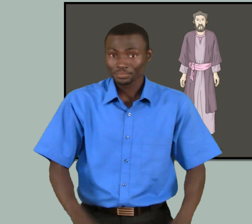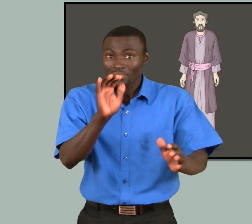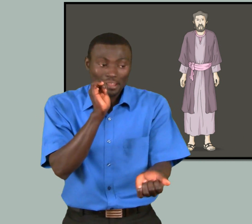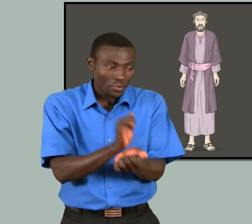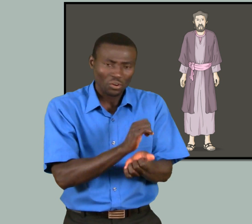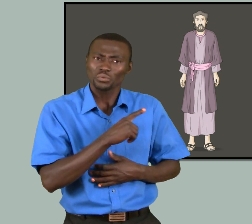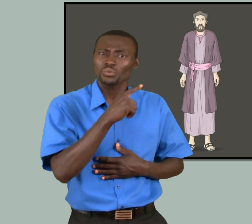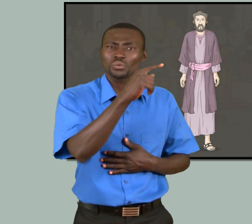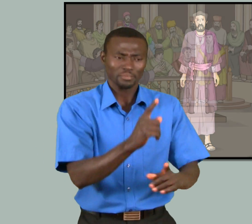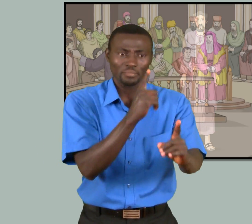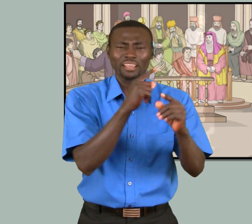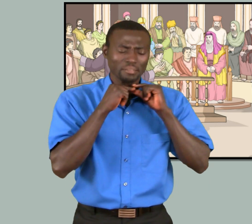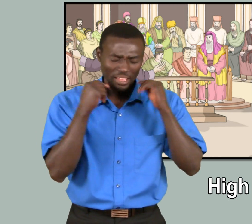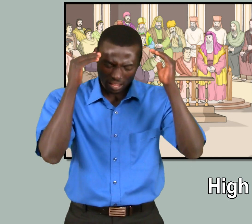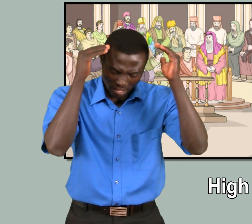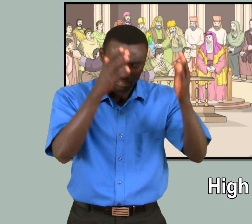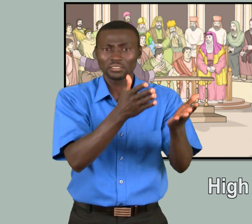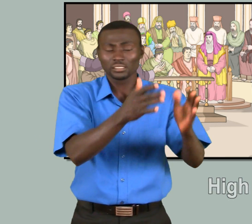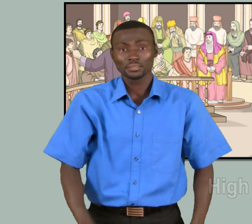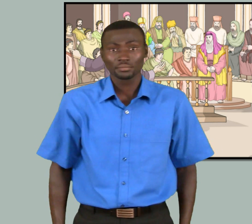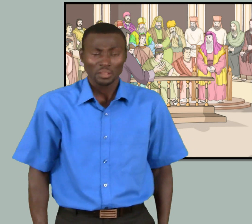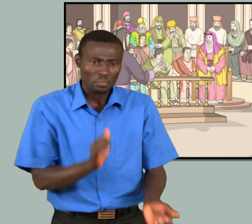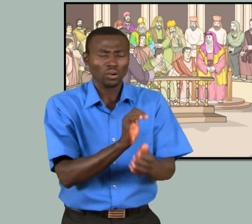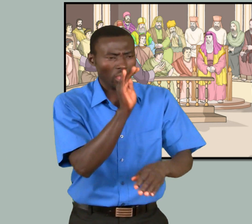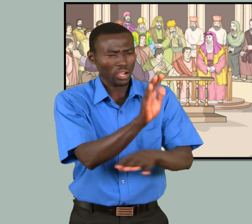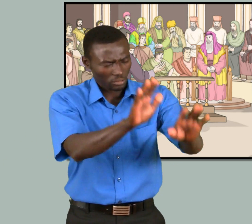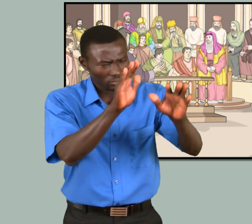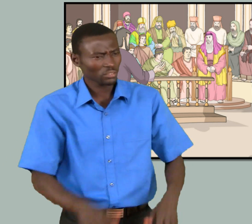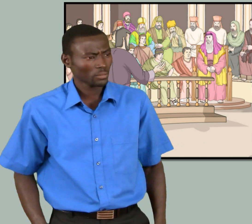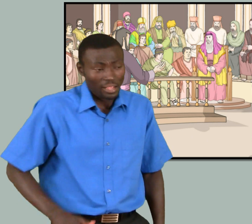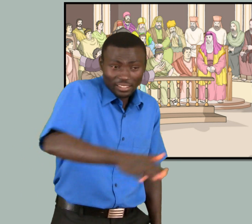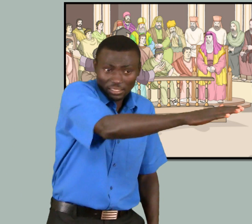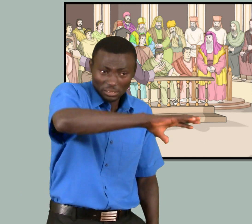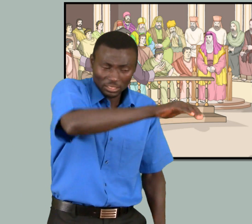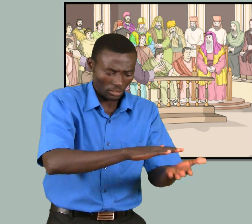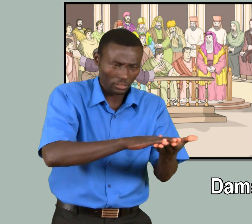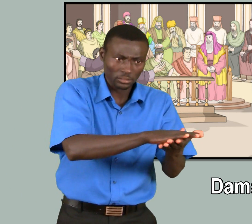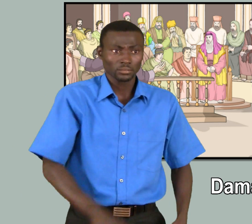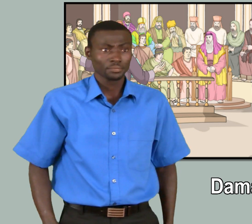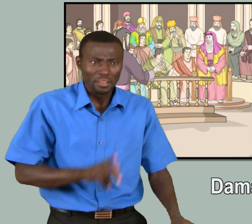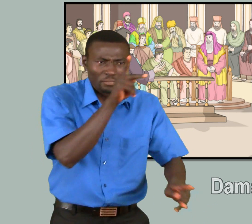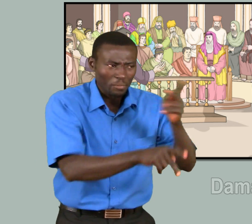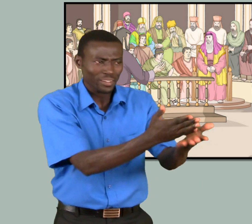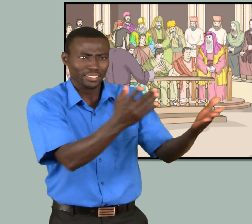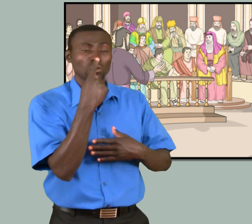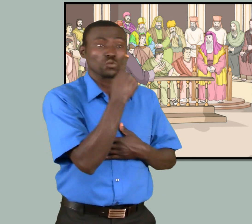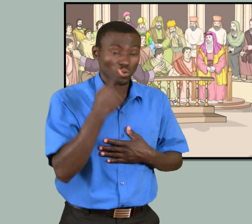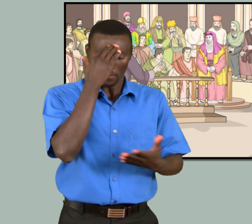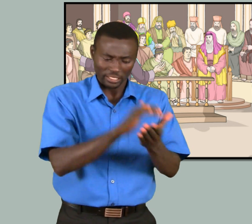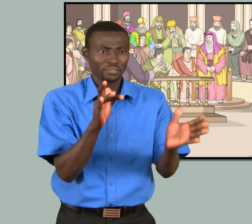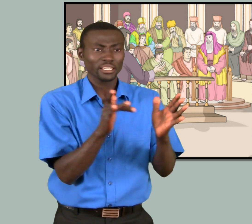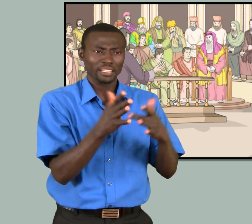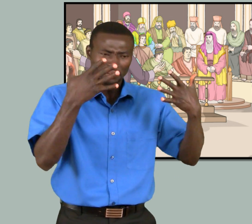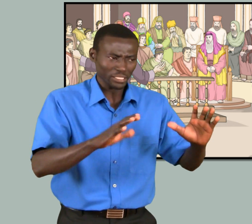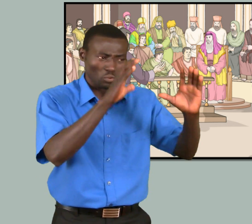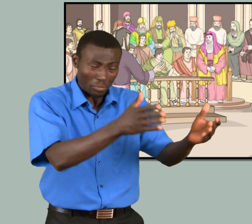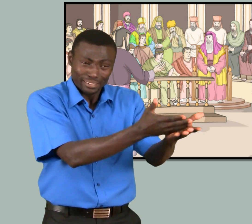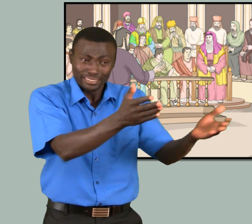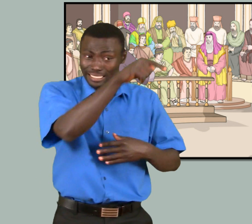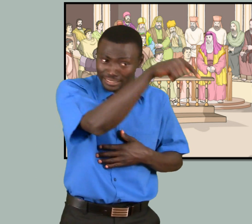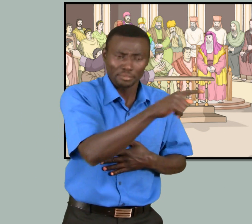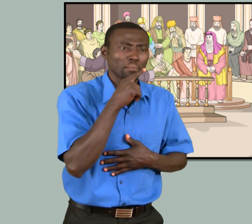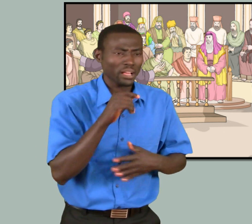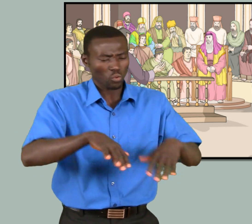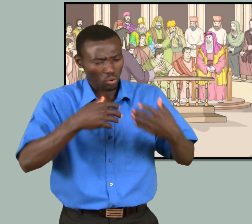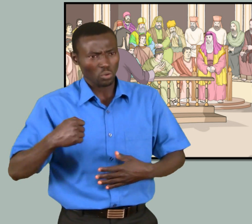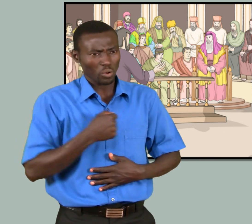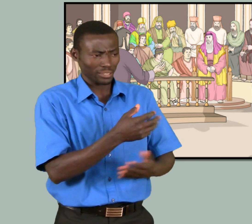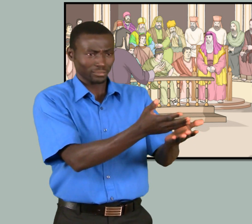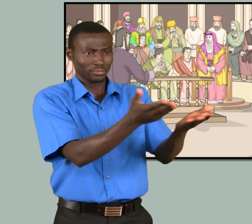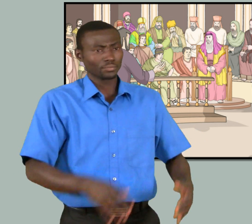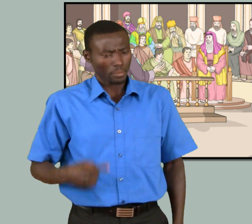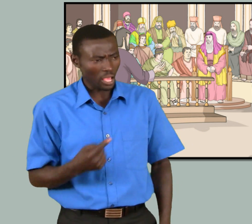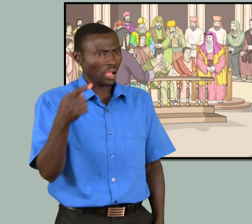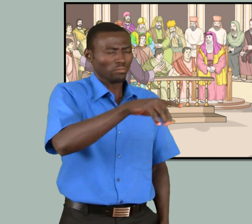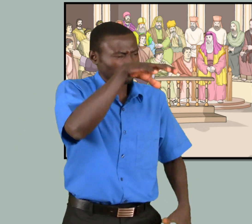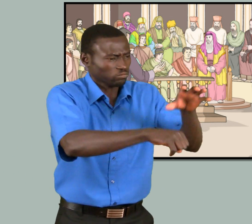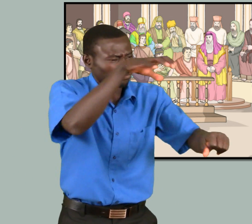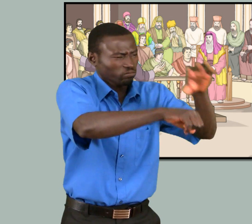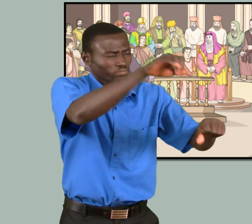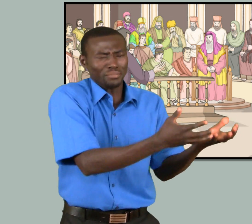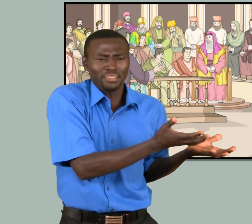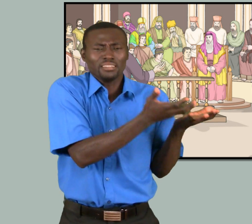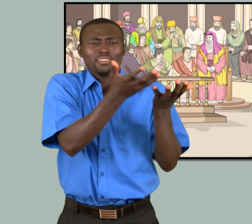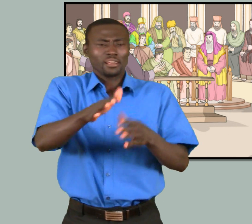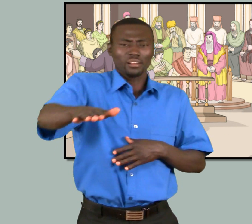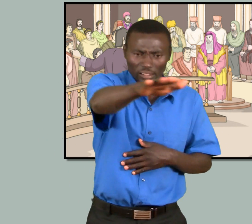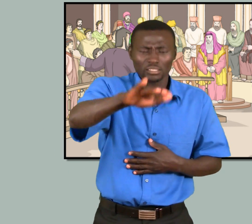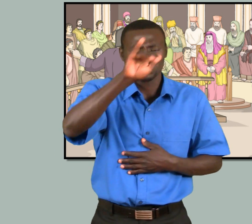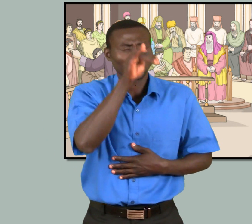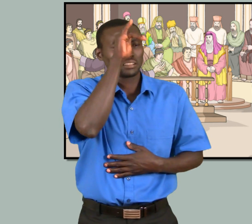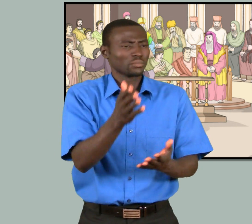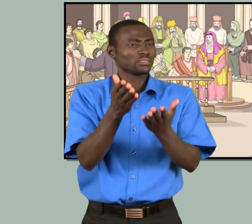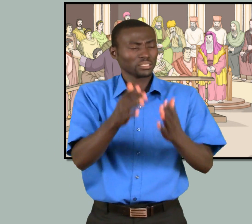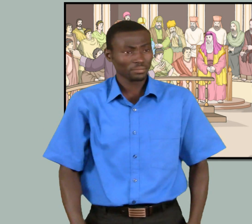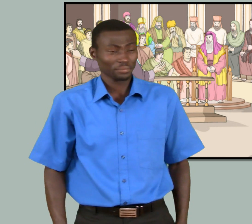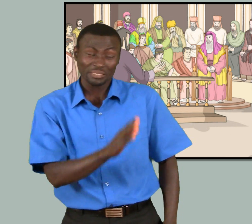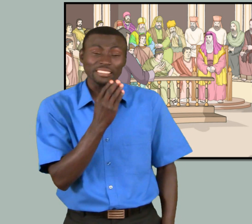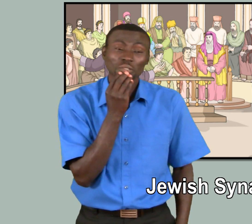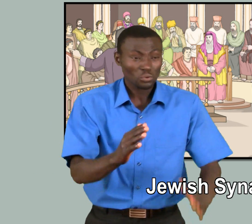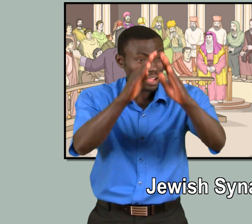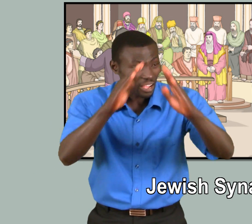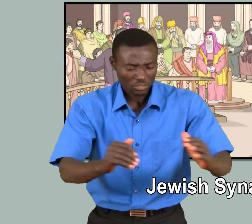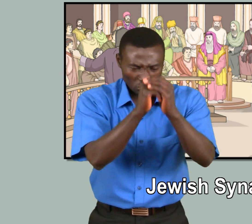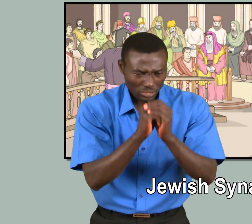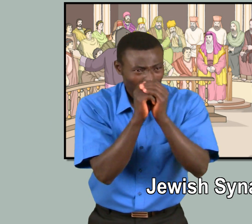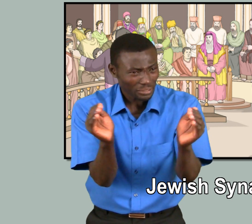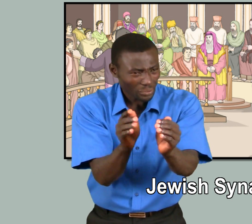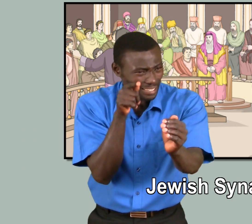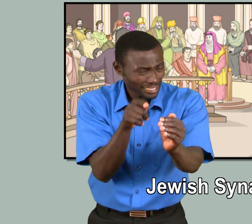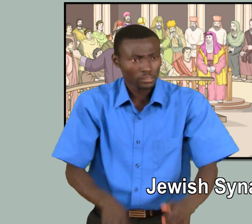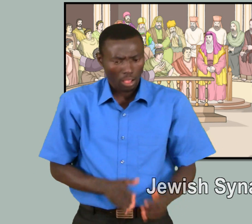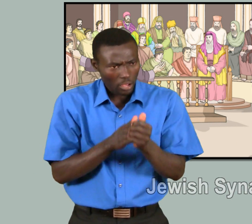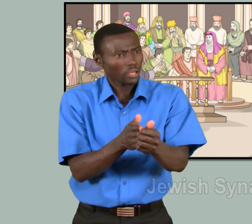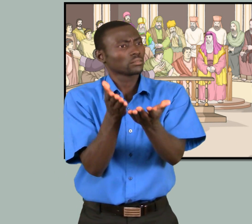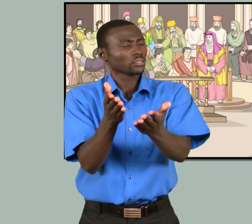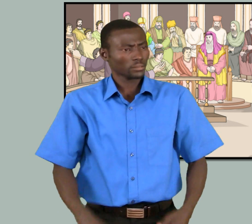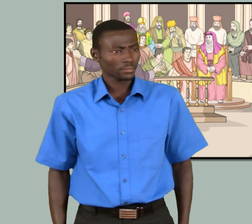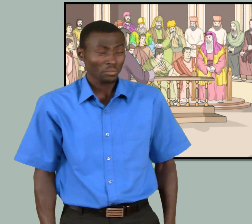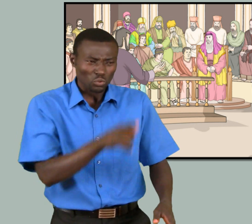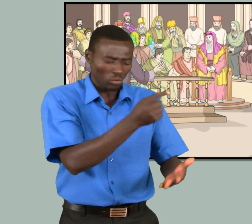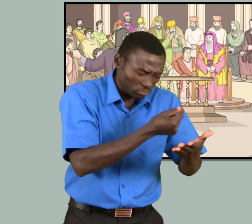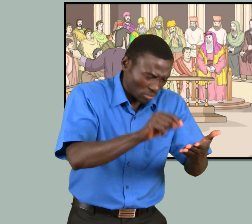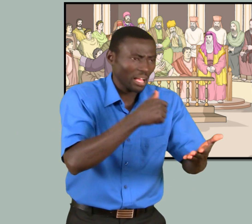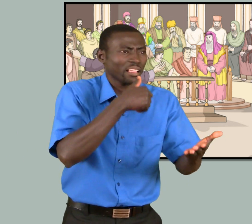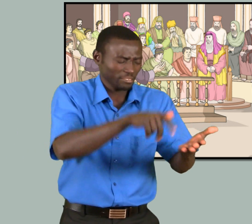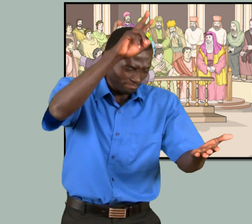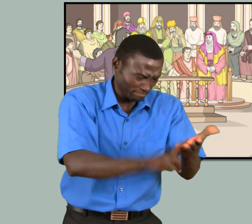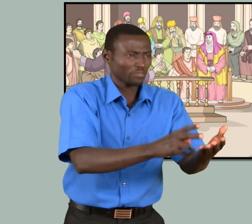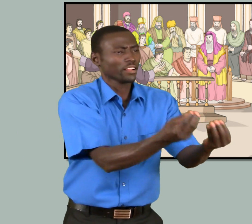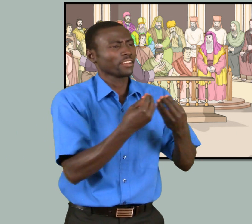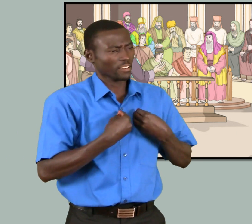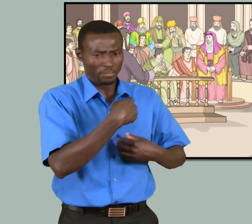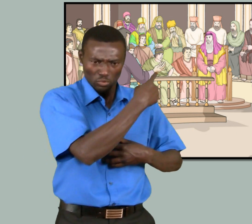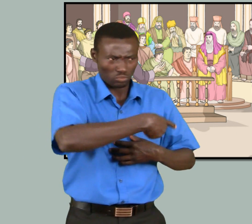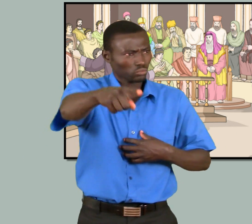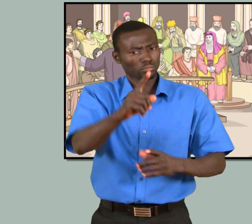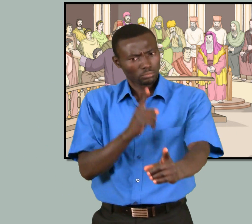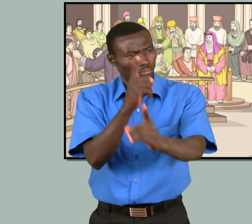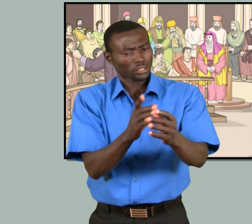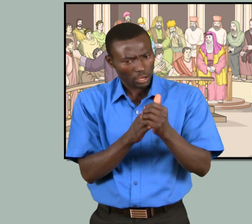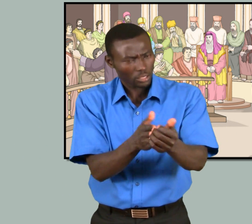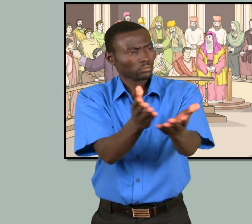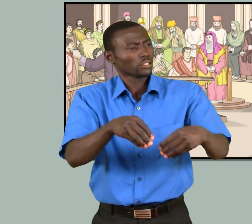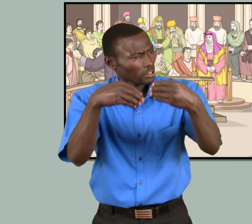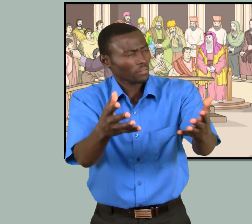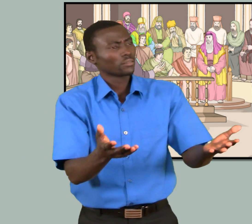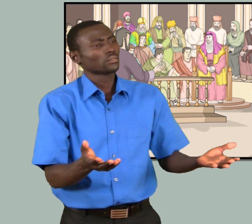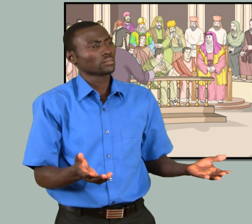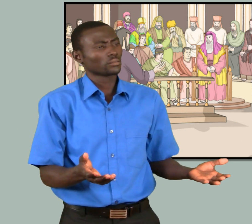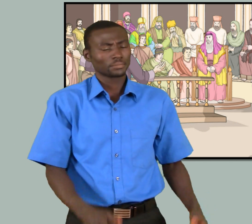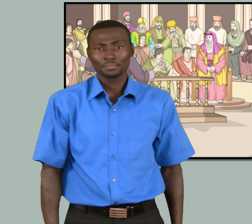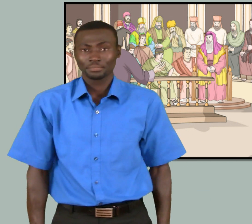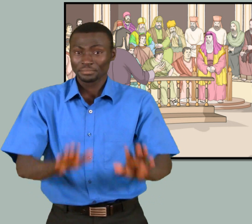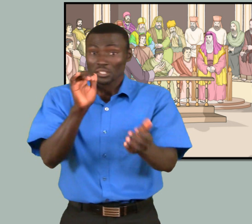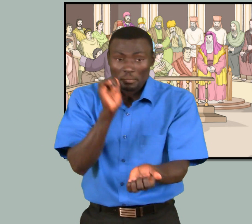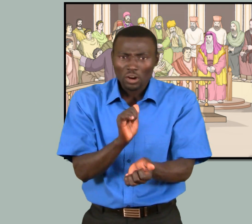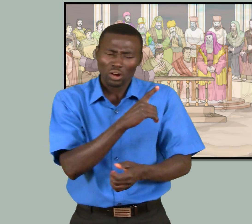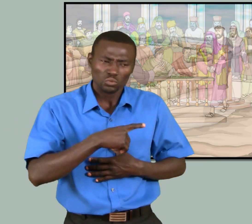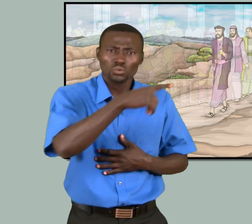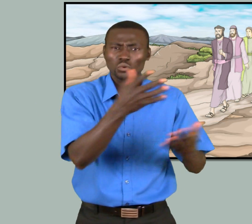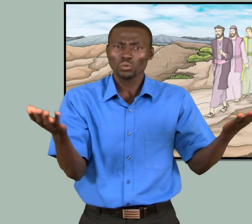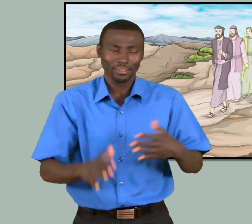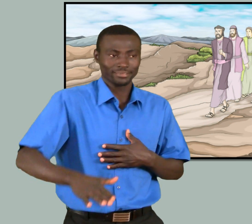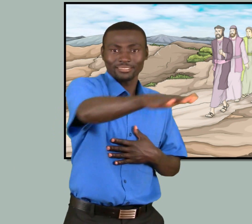He approached the high priest and requested letters to the synagogues in Damascus, so that if he found any men or women belonging to the Way, he could bring them as prisoners to Jerusalem.